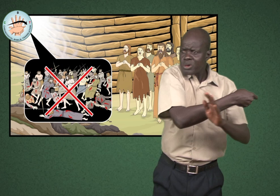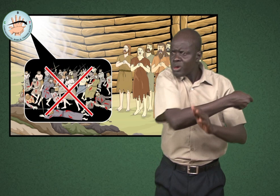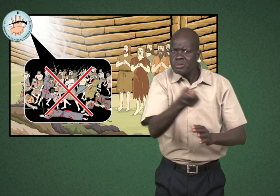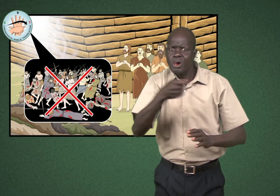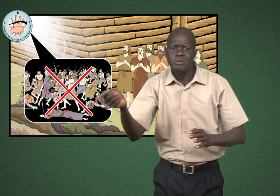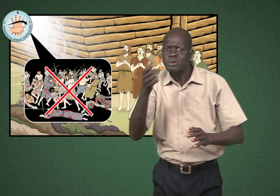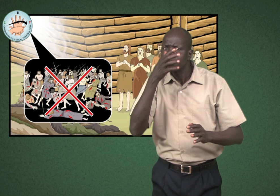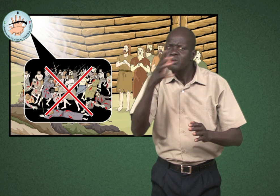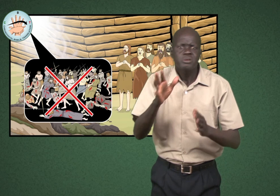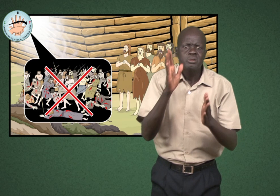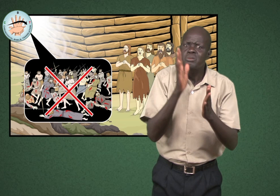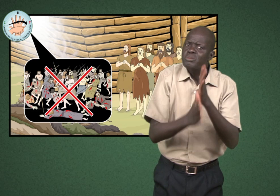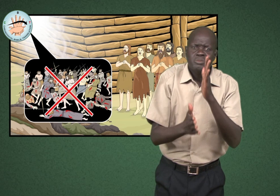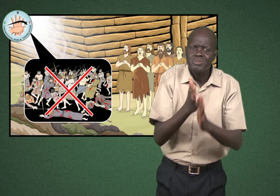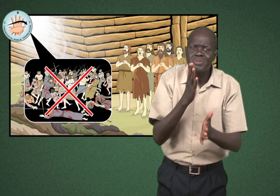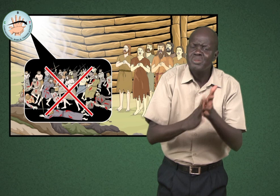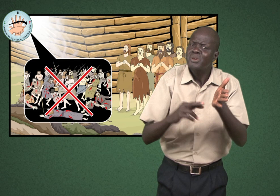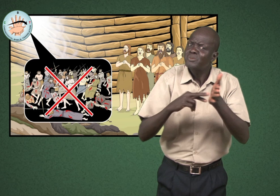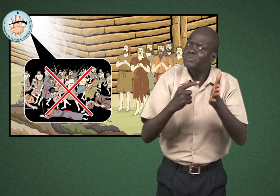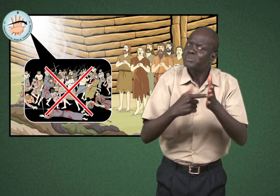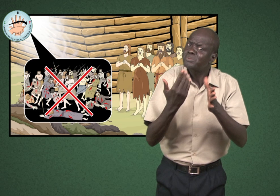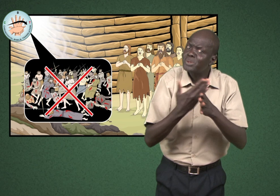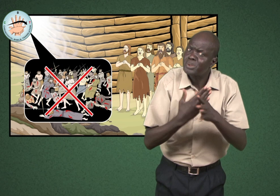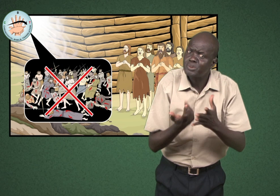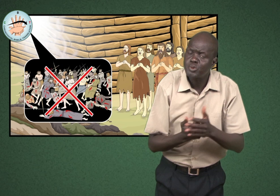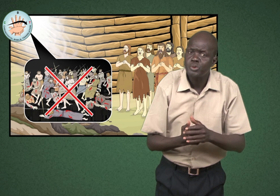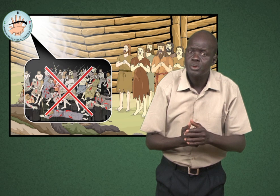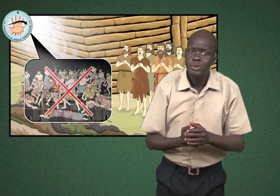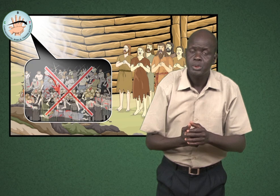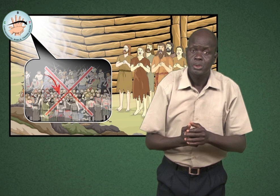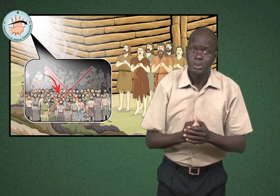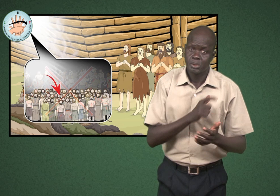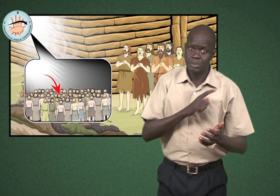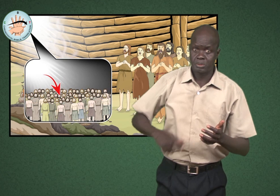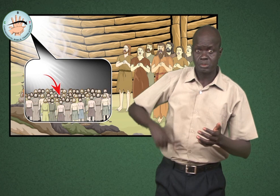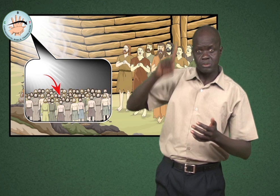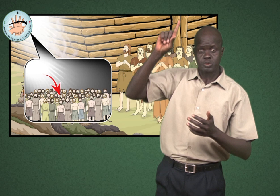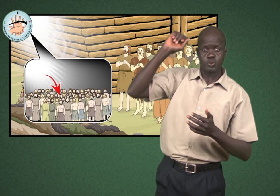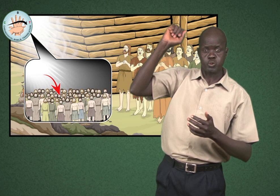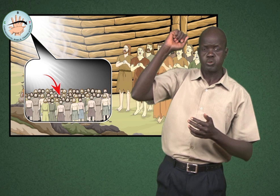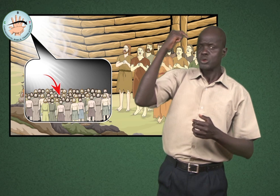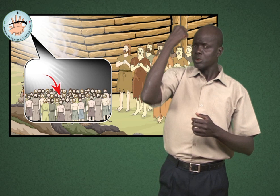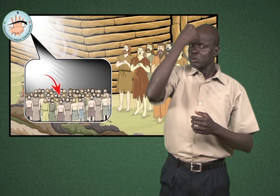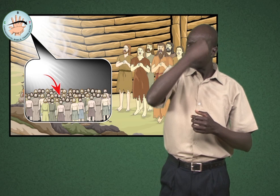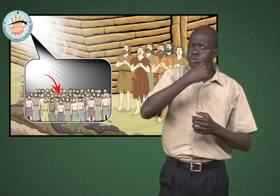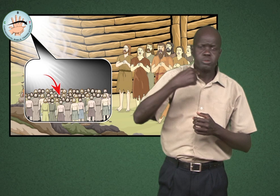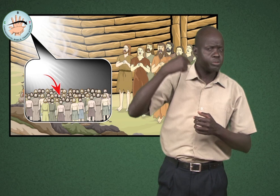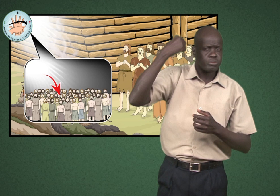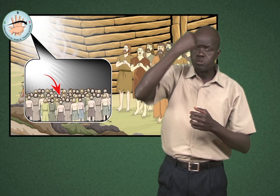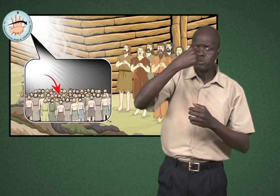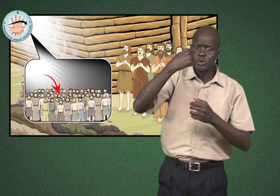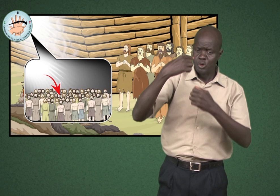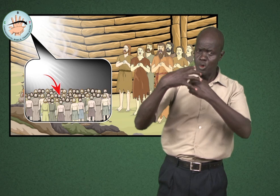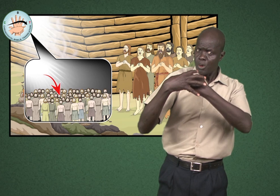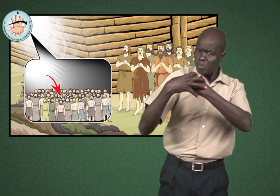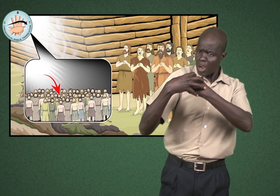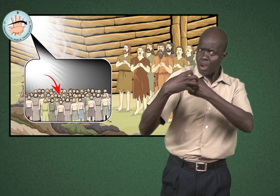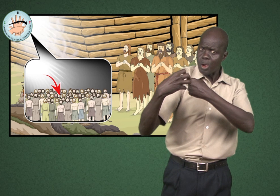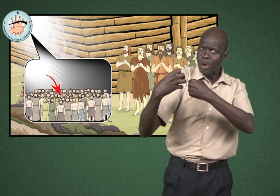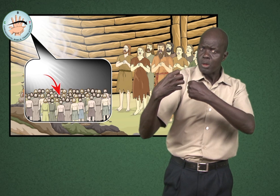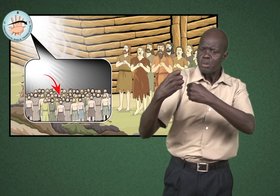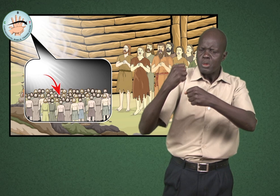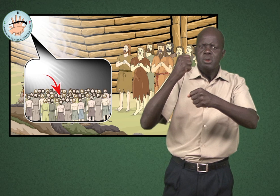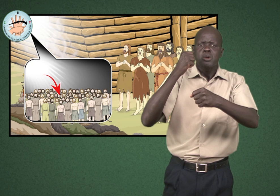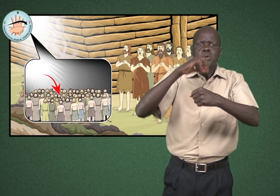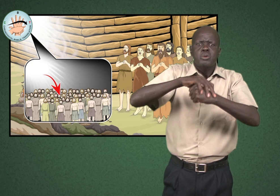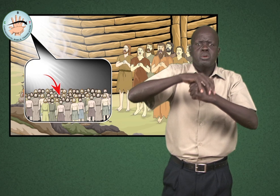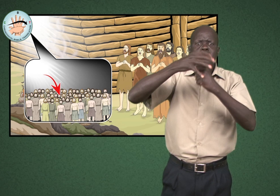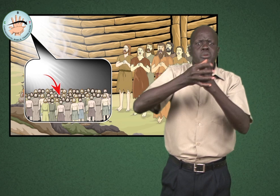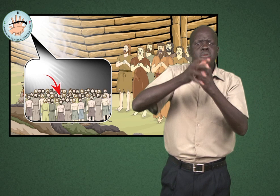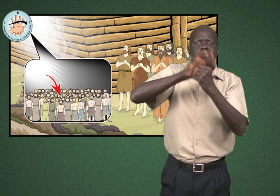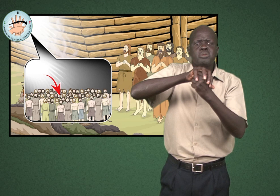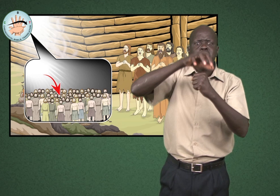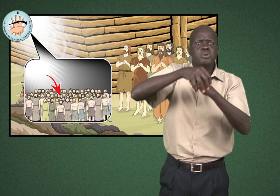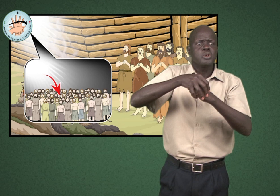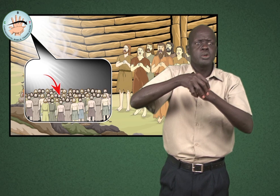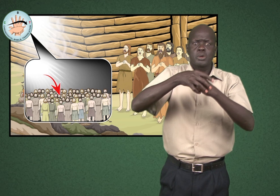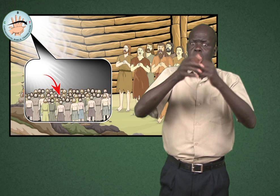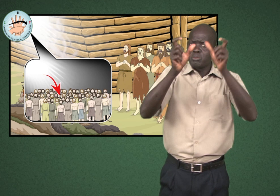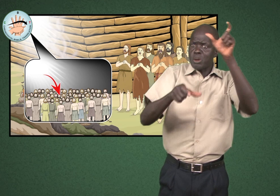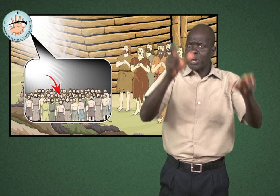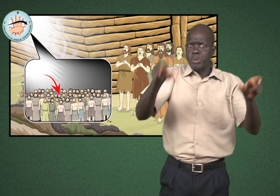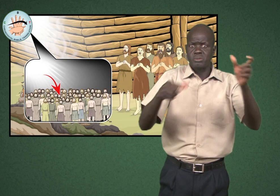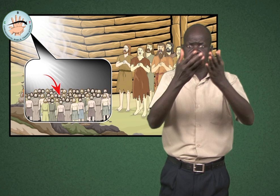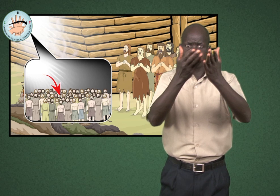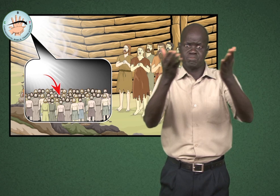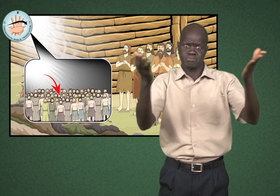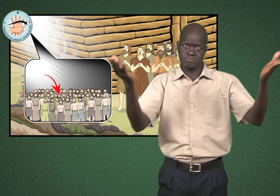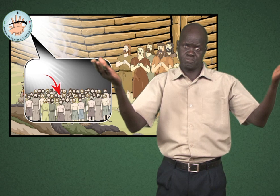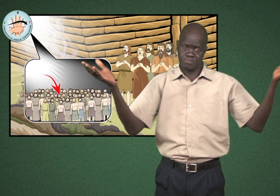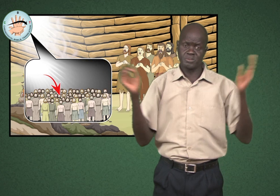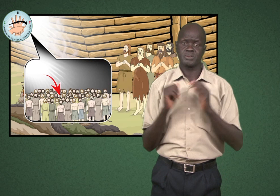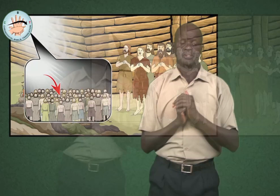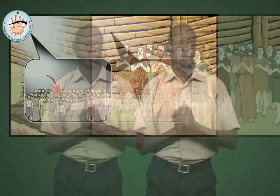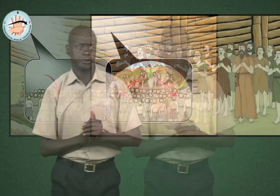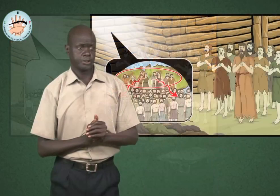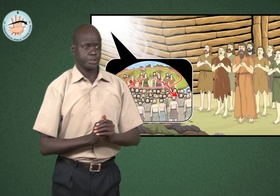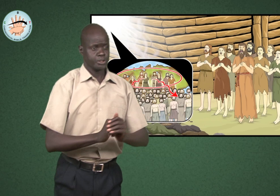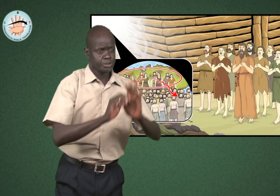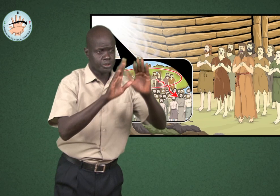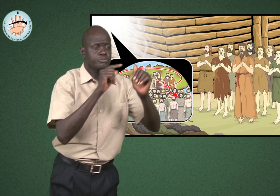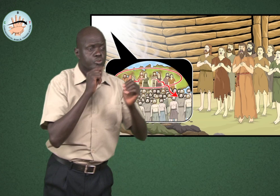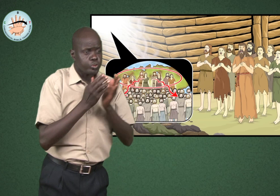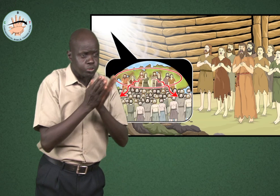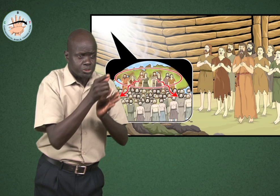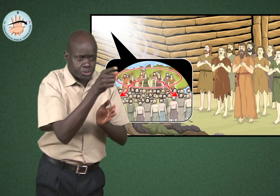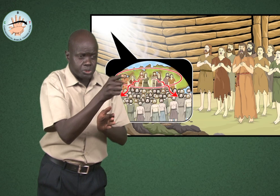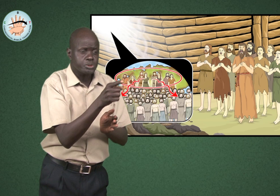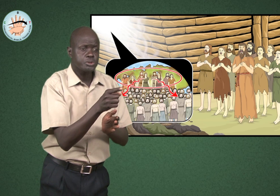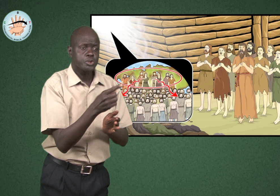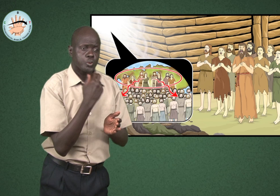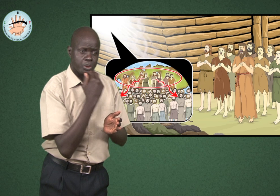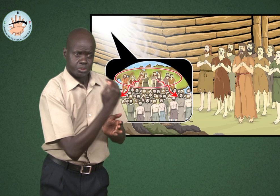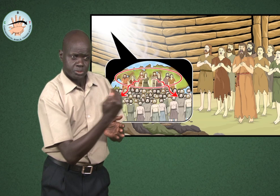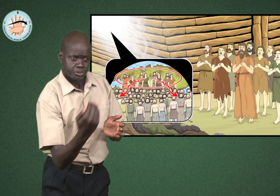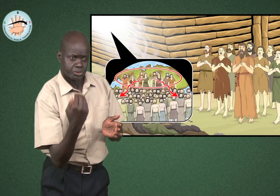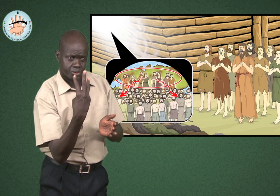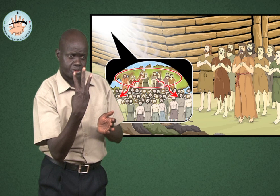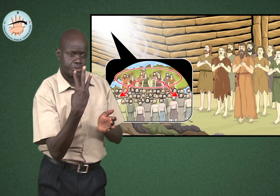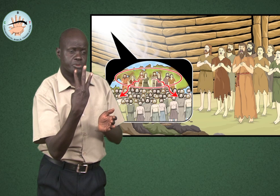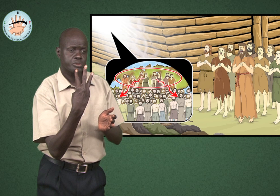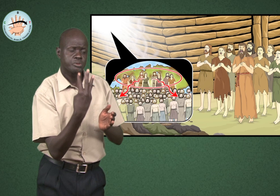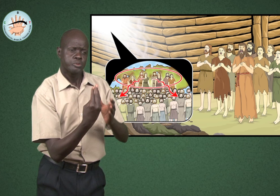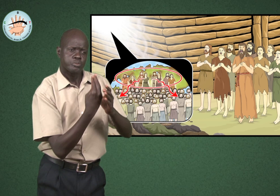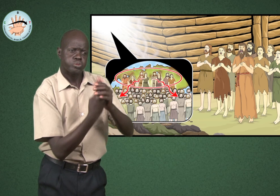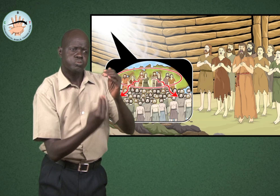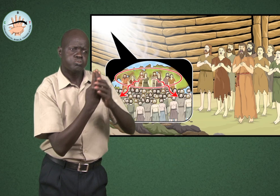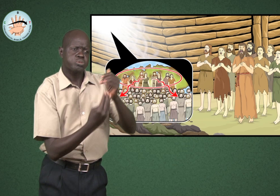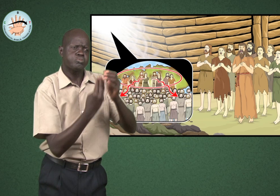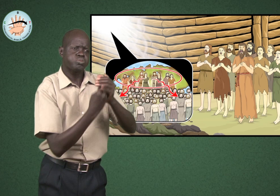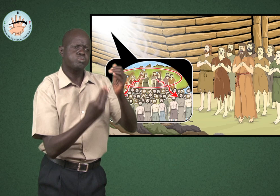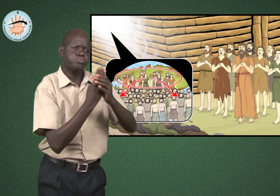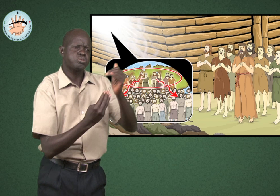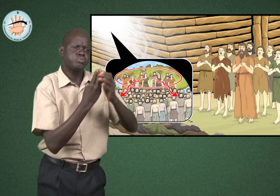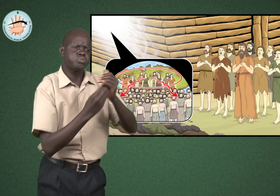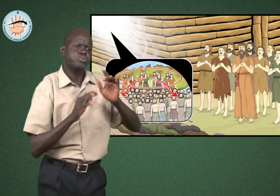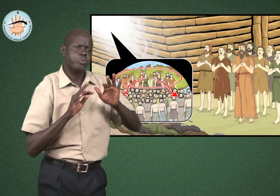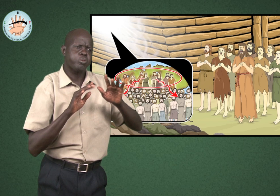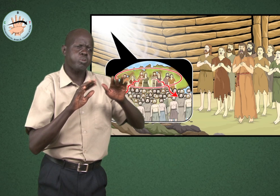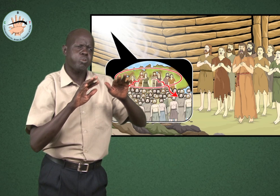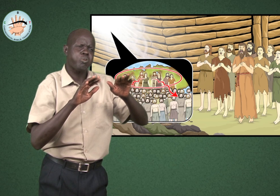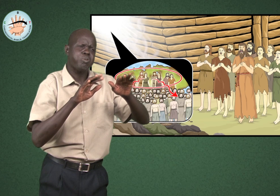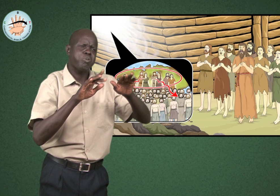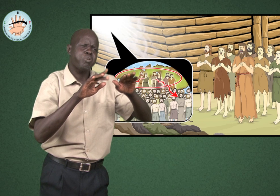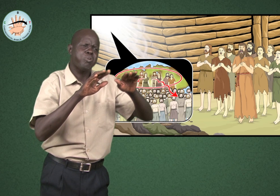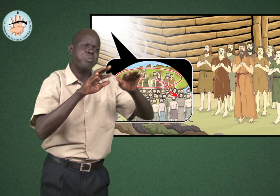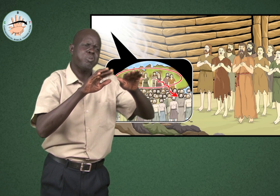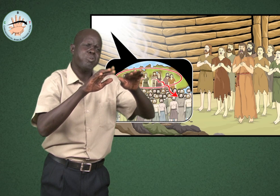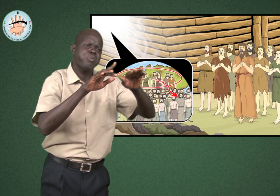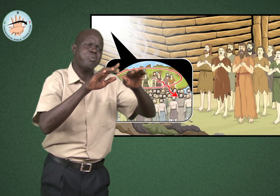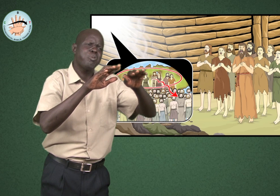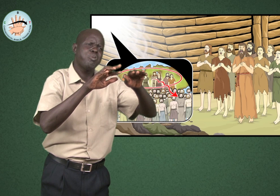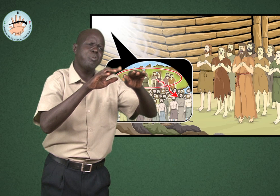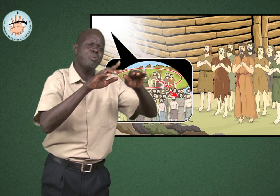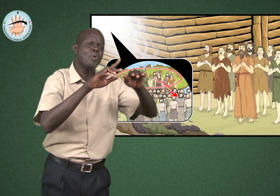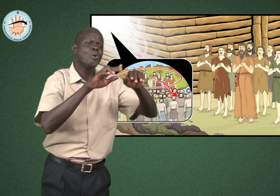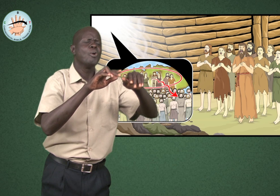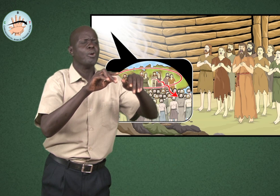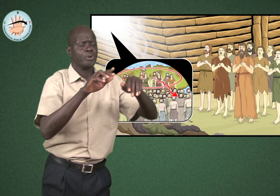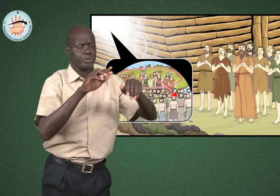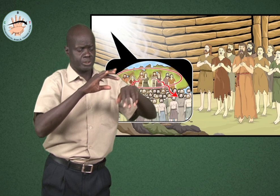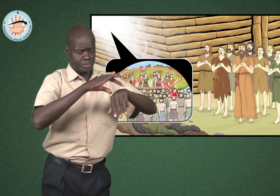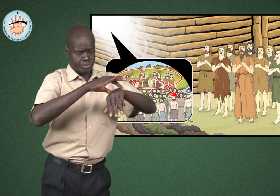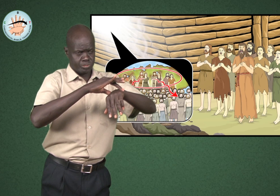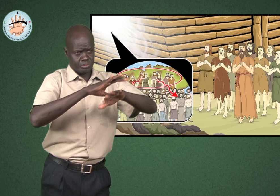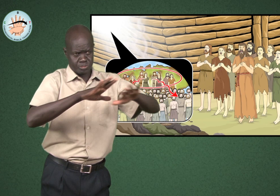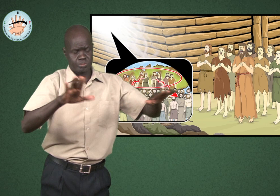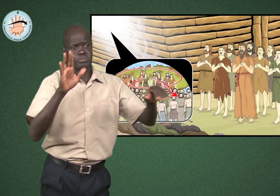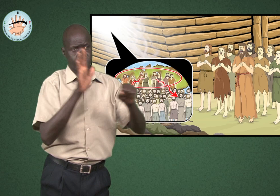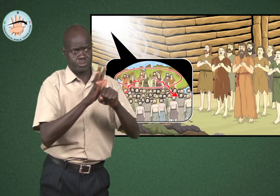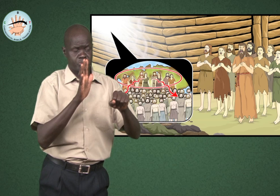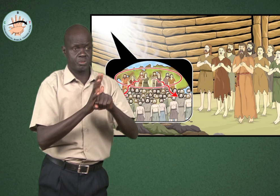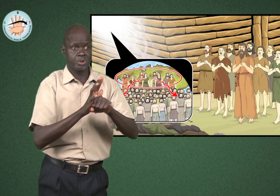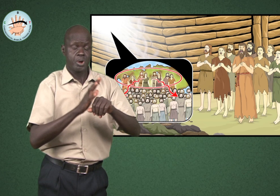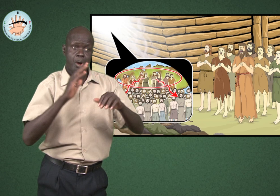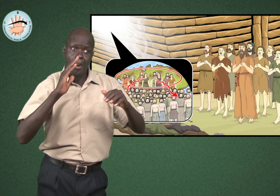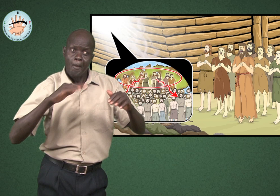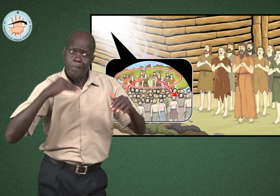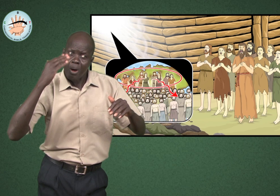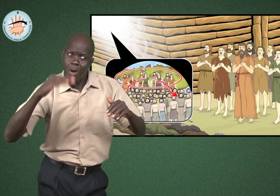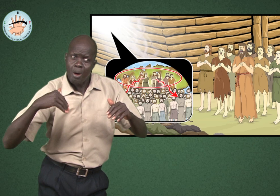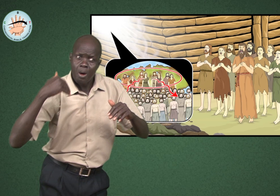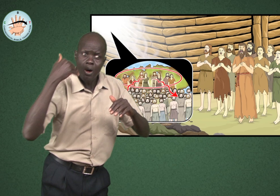for in His own image God has made mankind. But as for you, be fruitful and multiply;